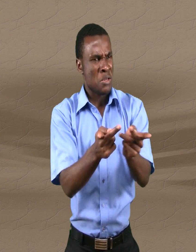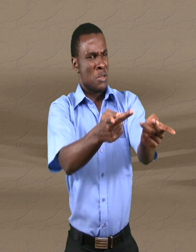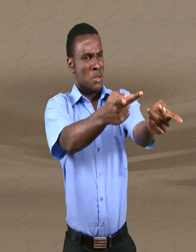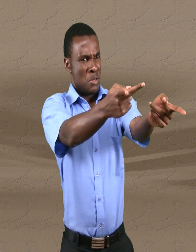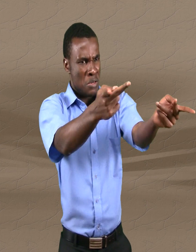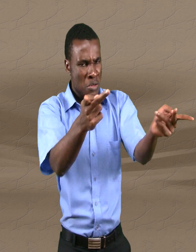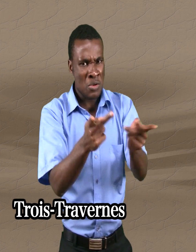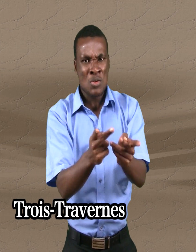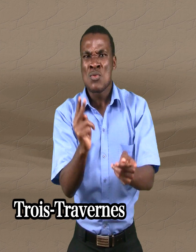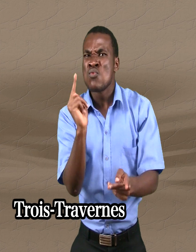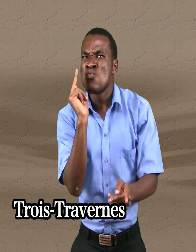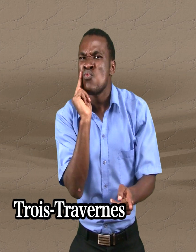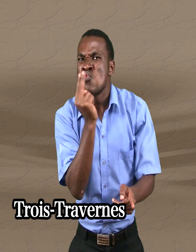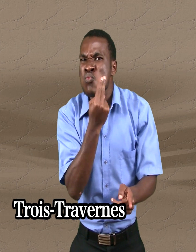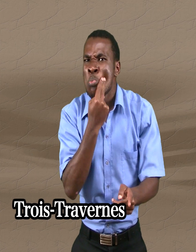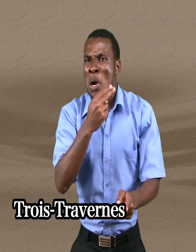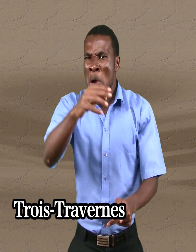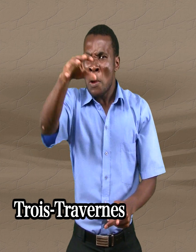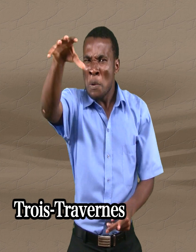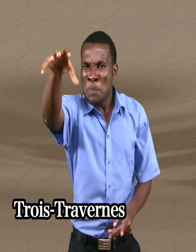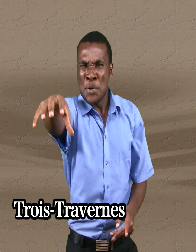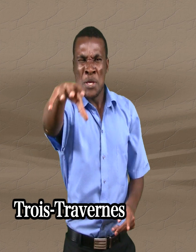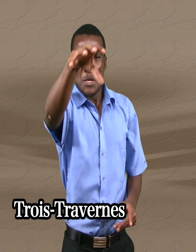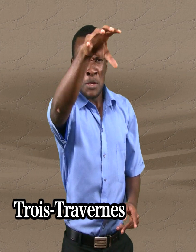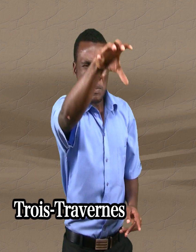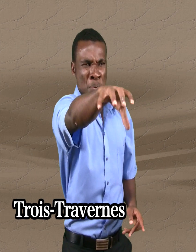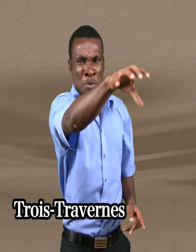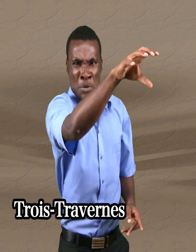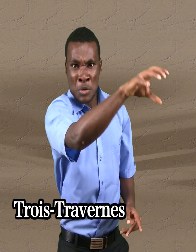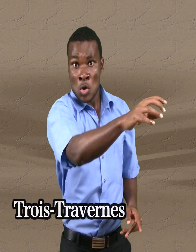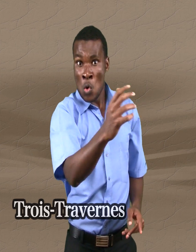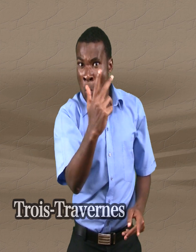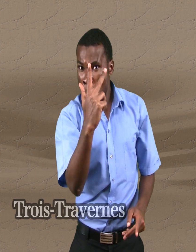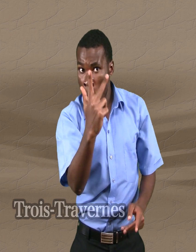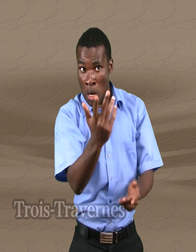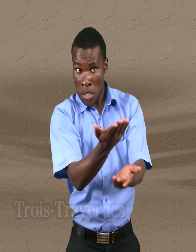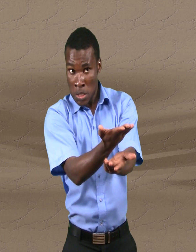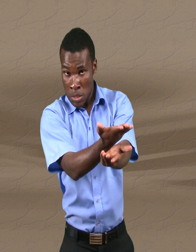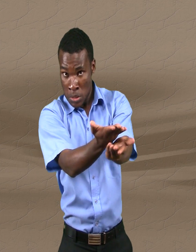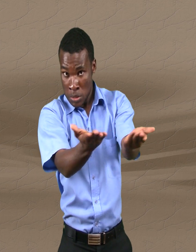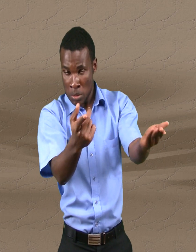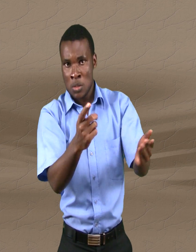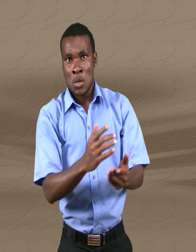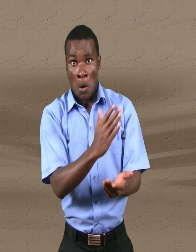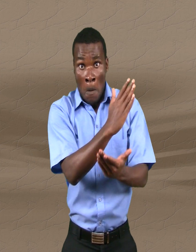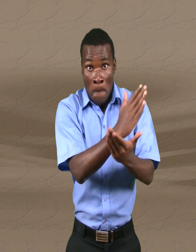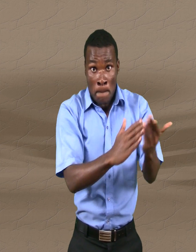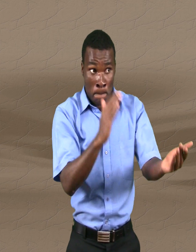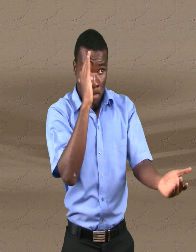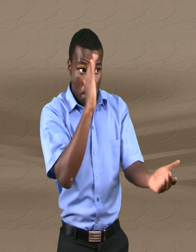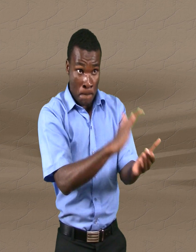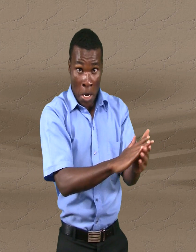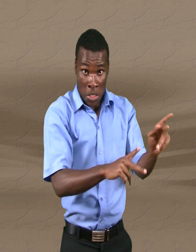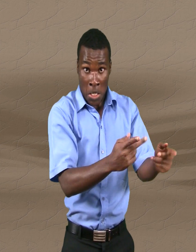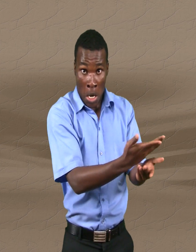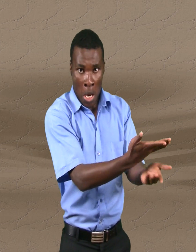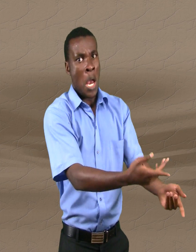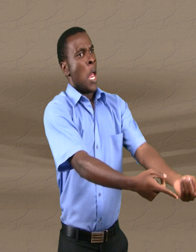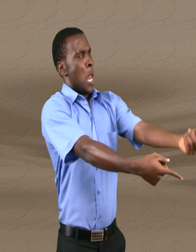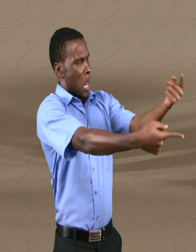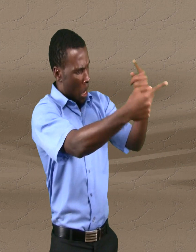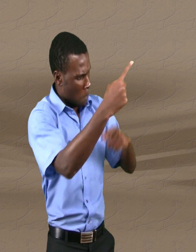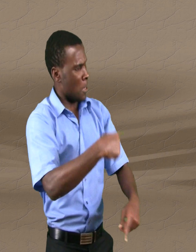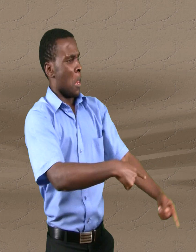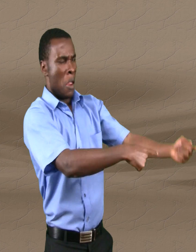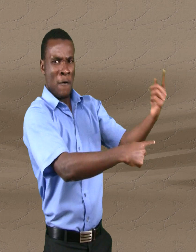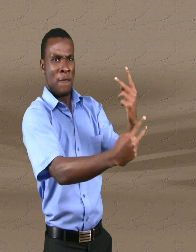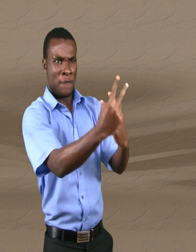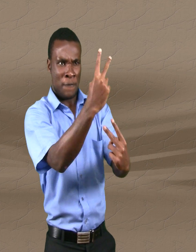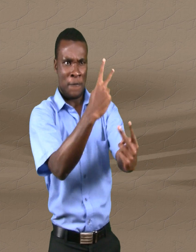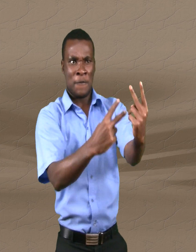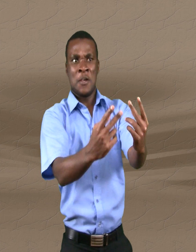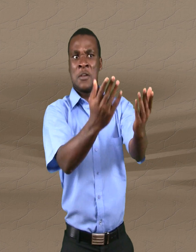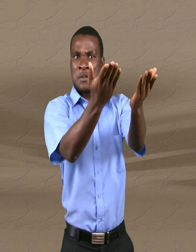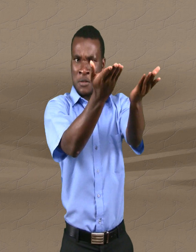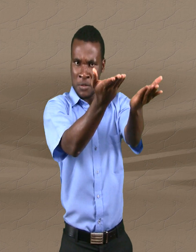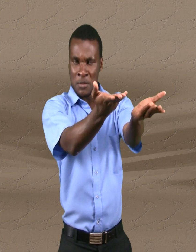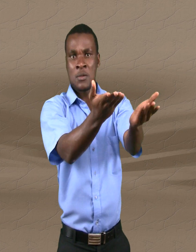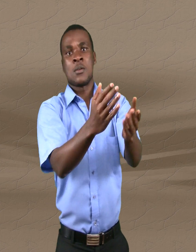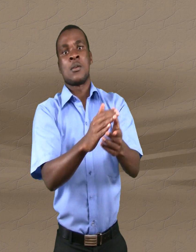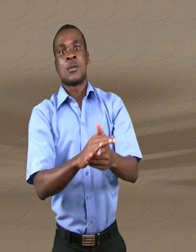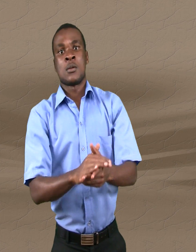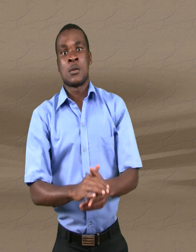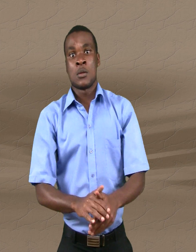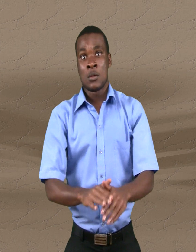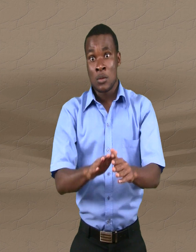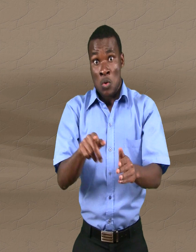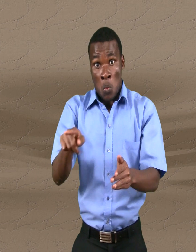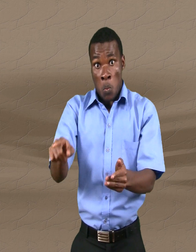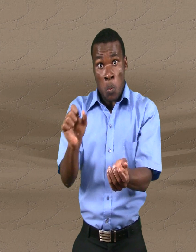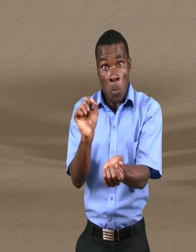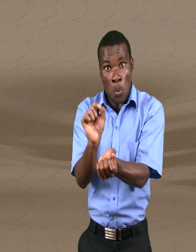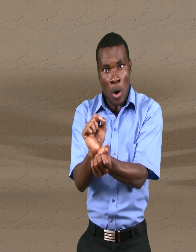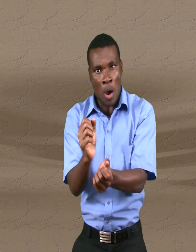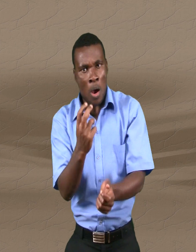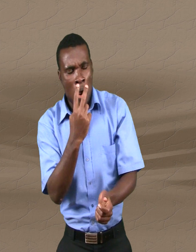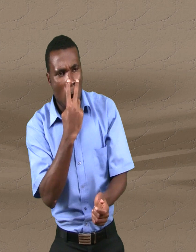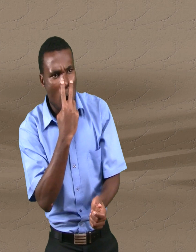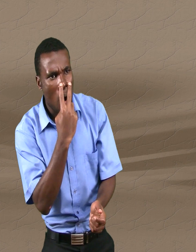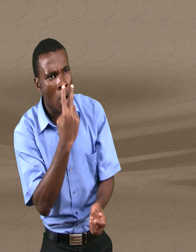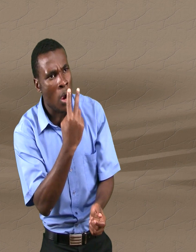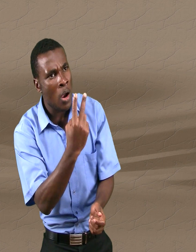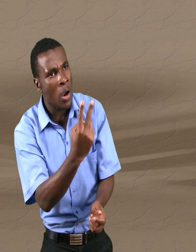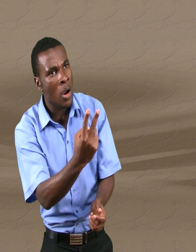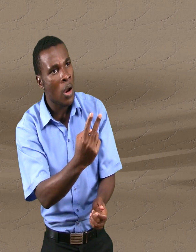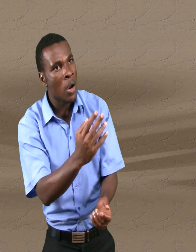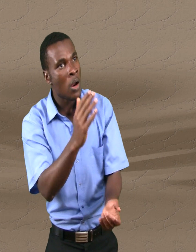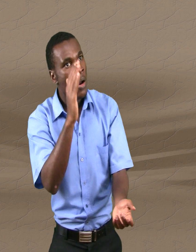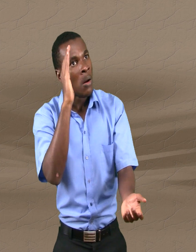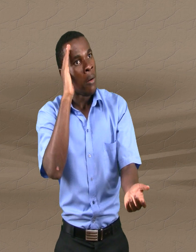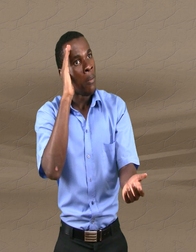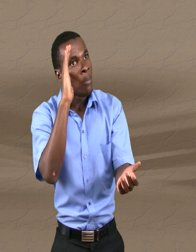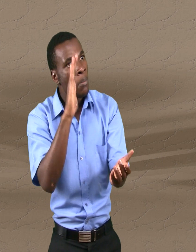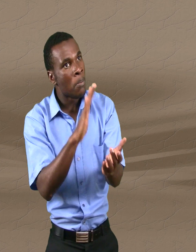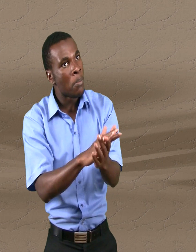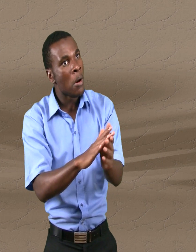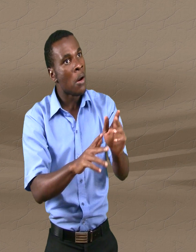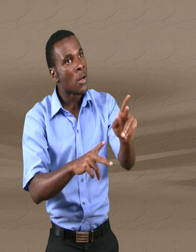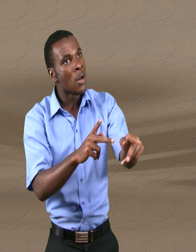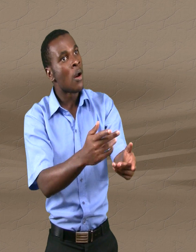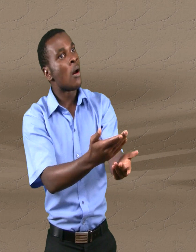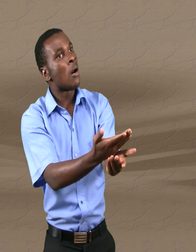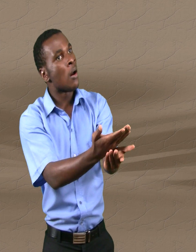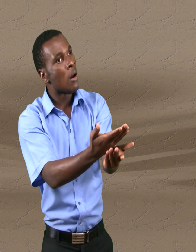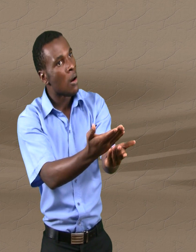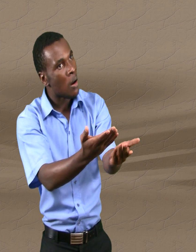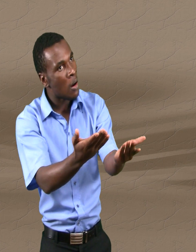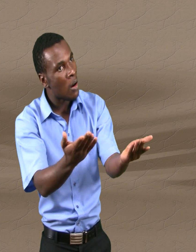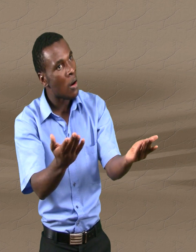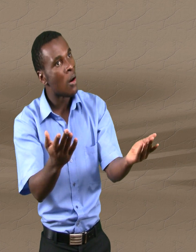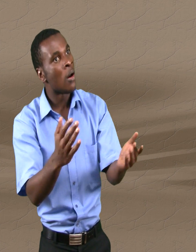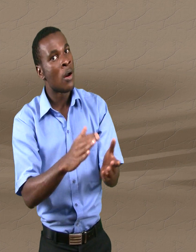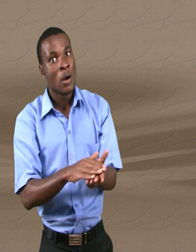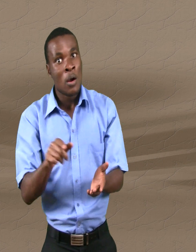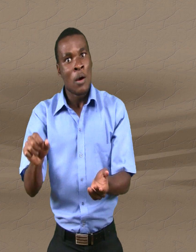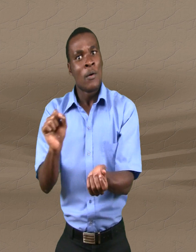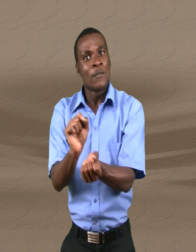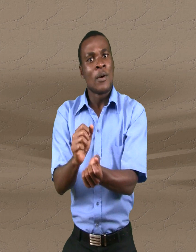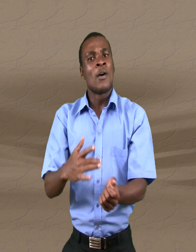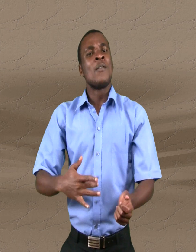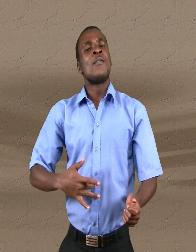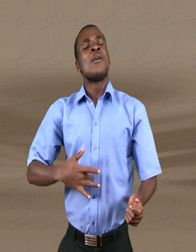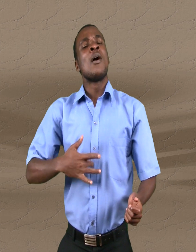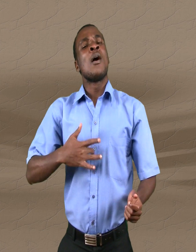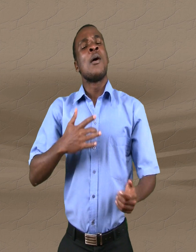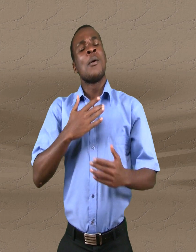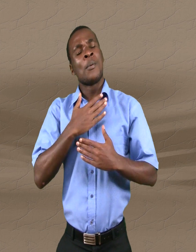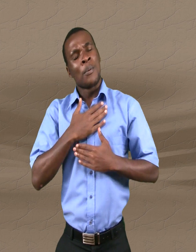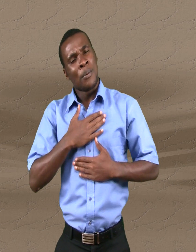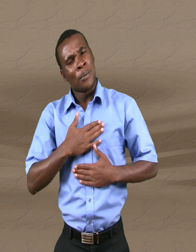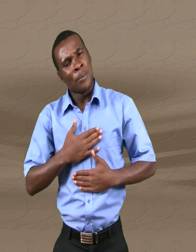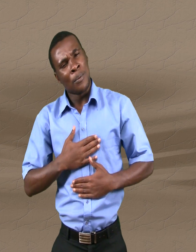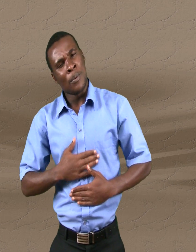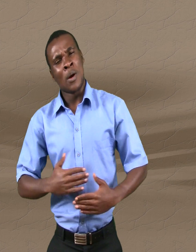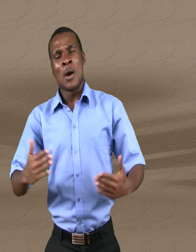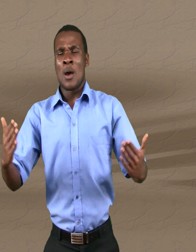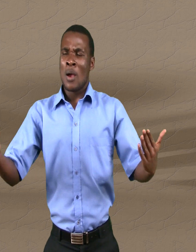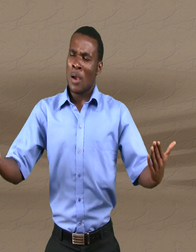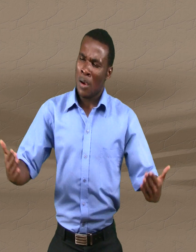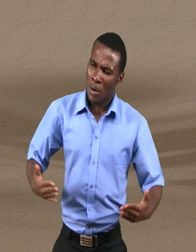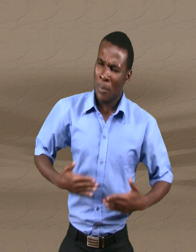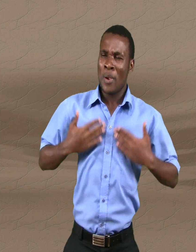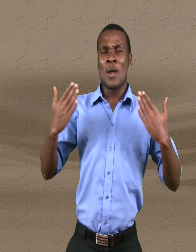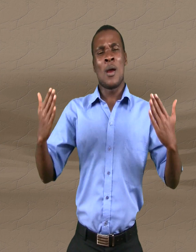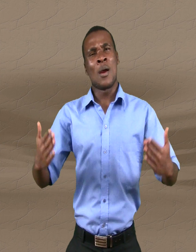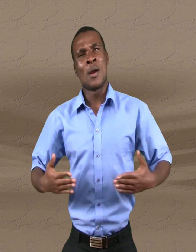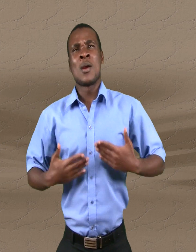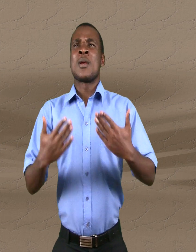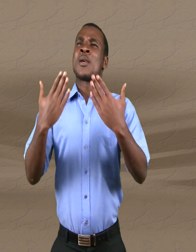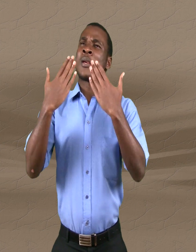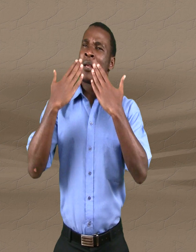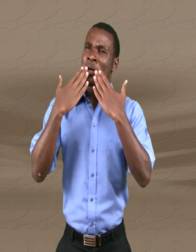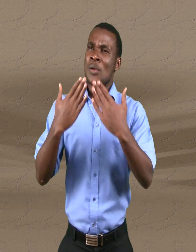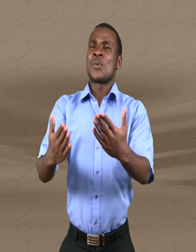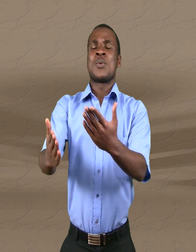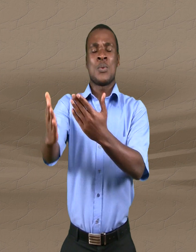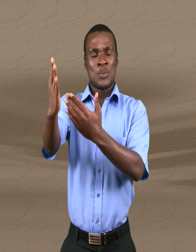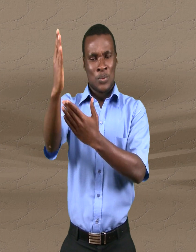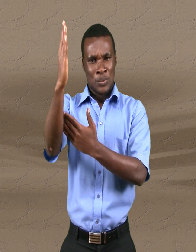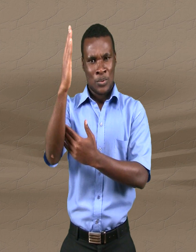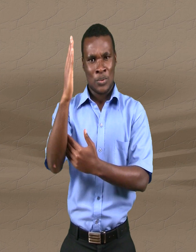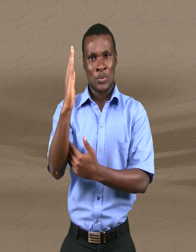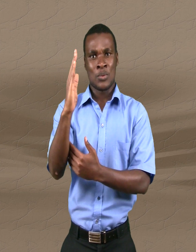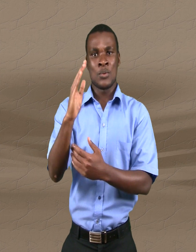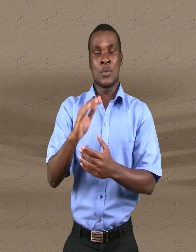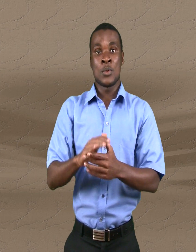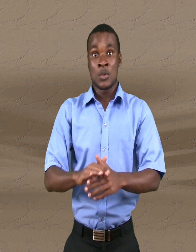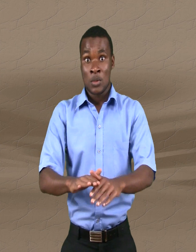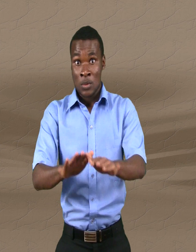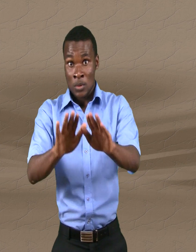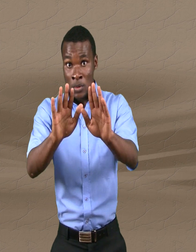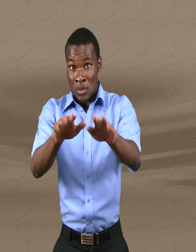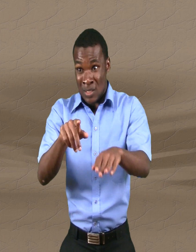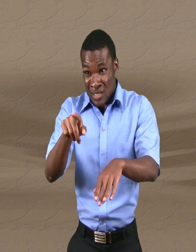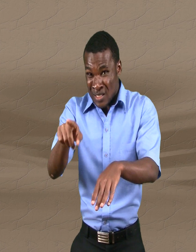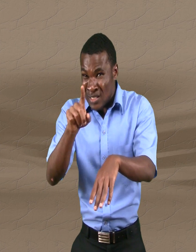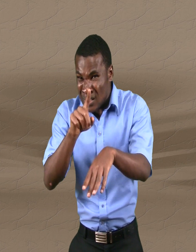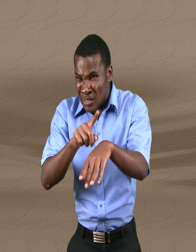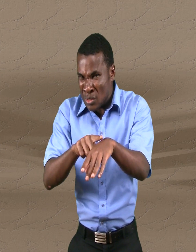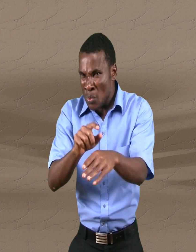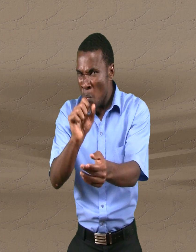When Paul saw them, he was encouraged and gave thanks to God.